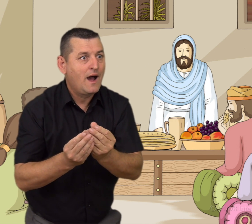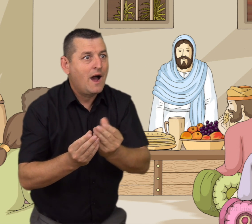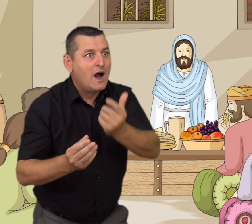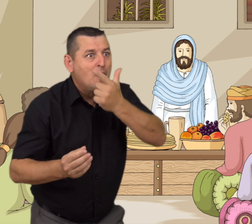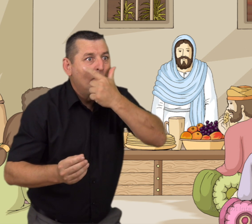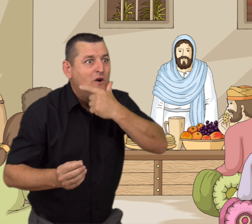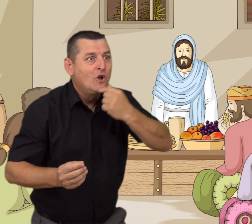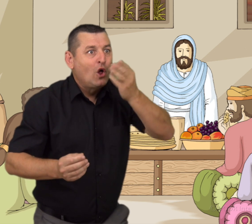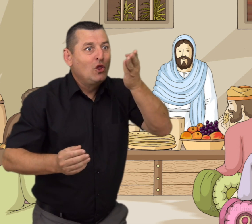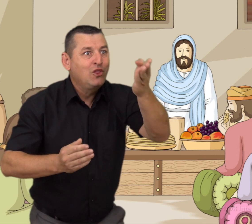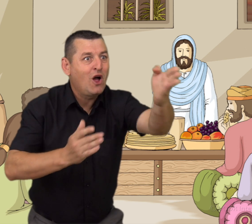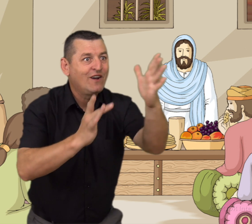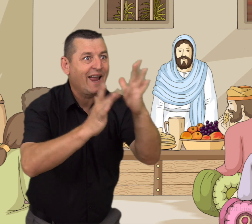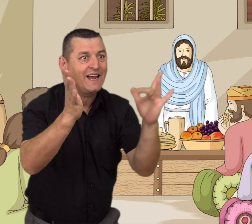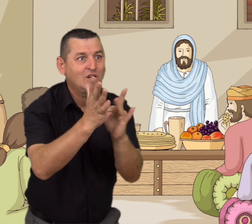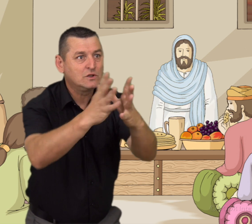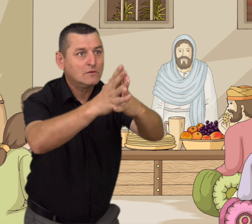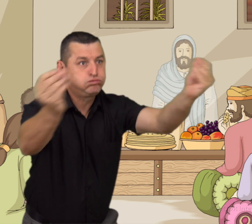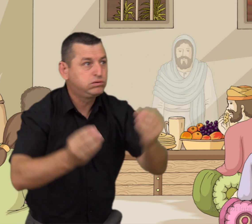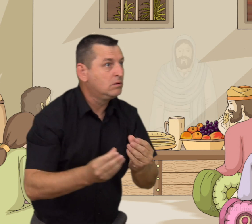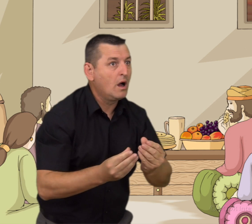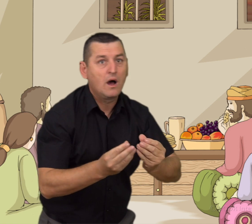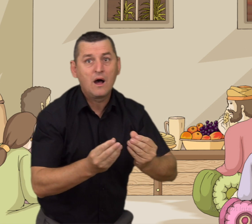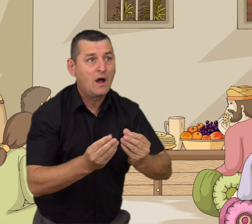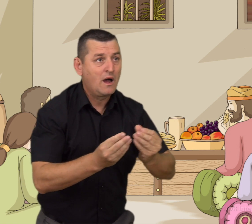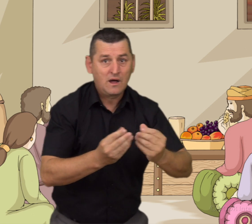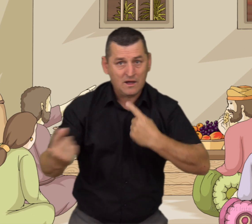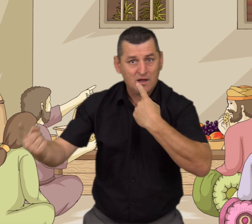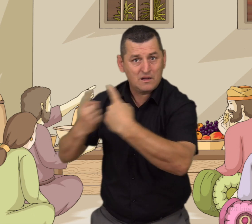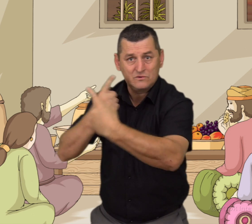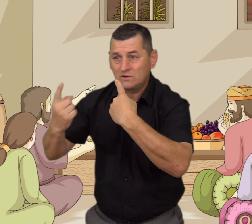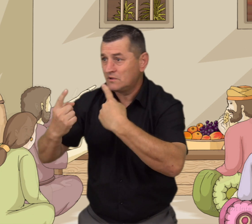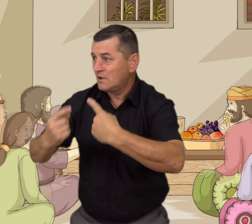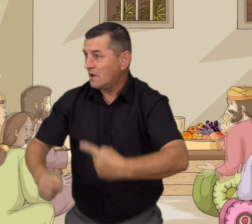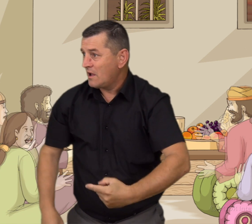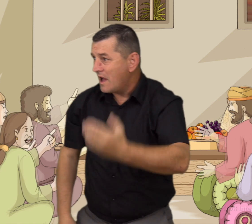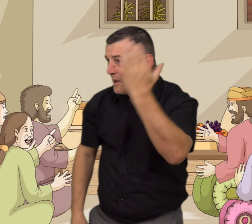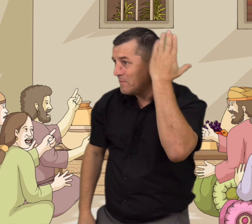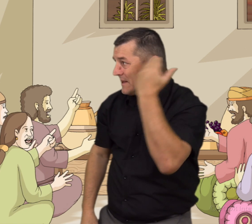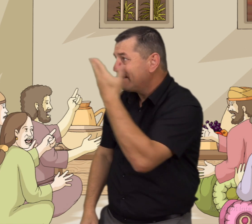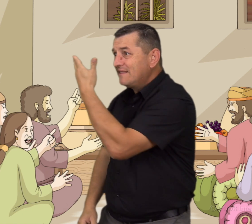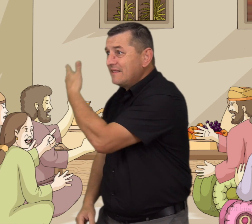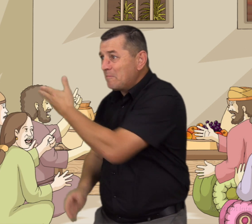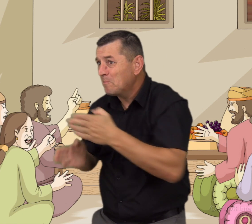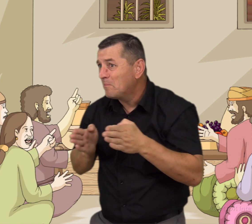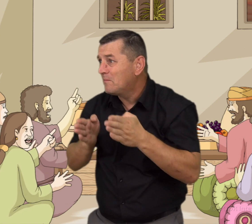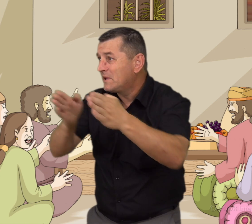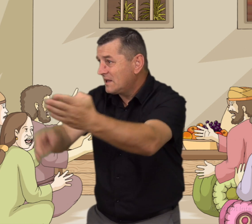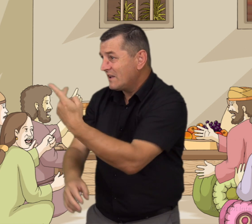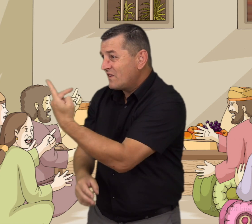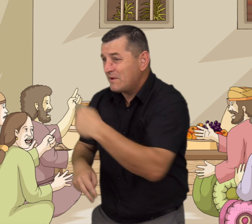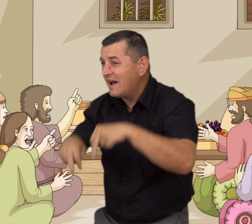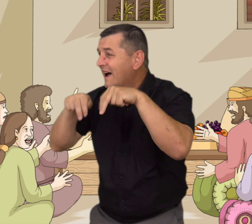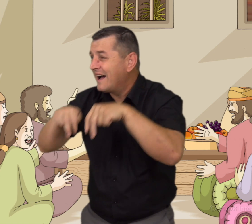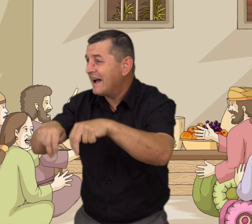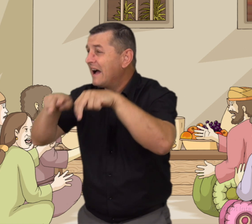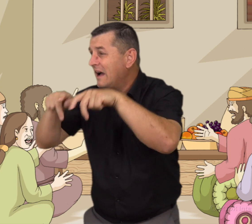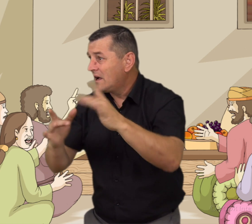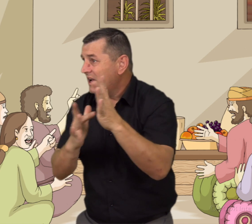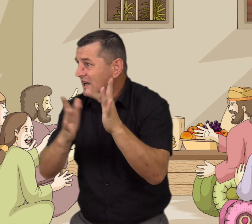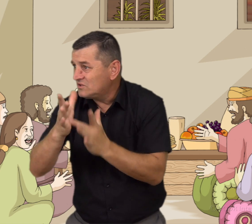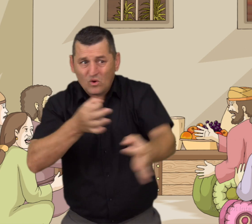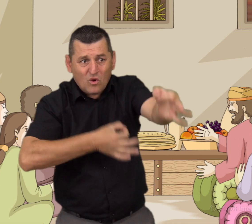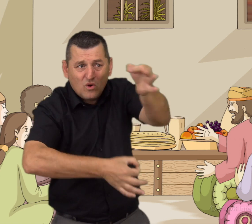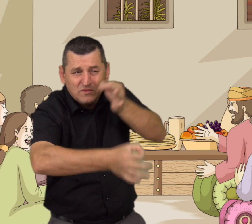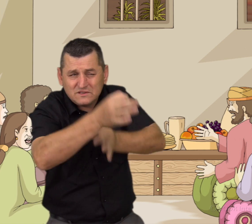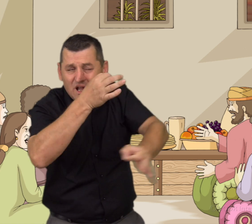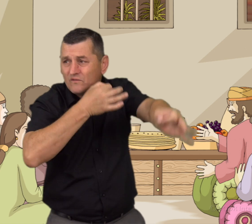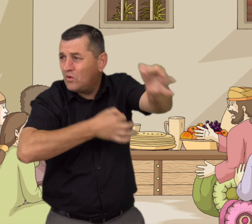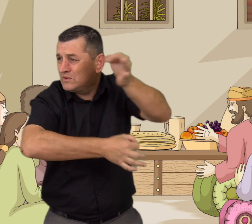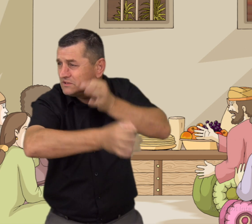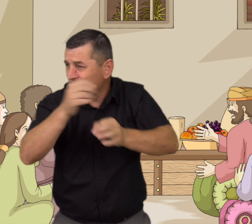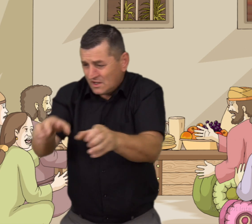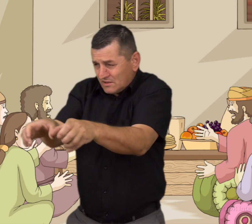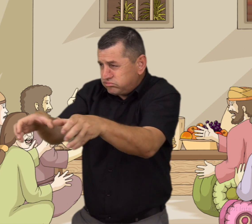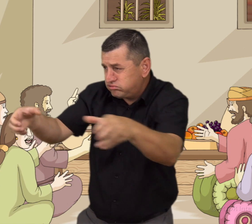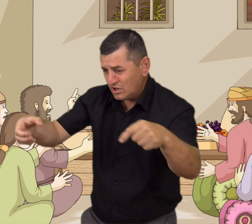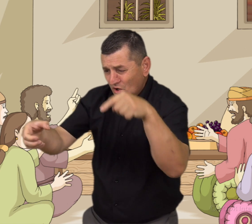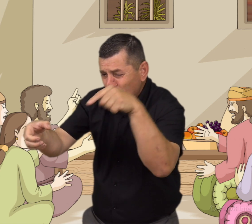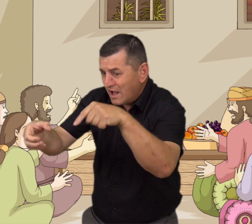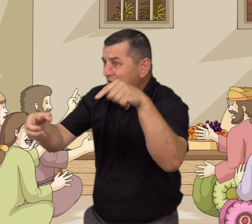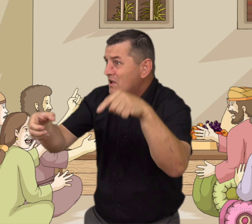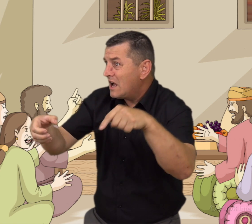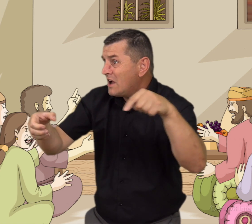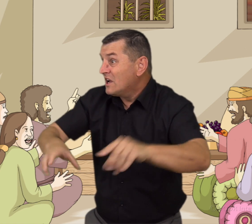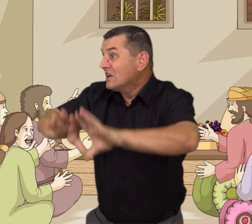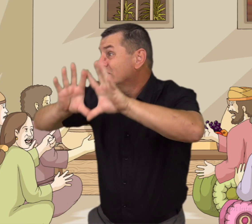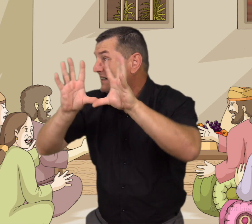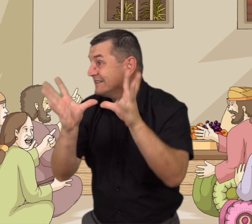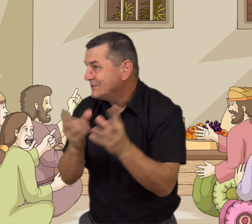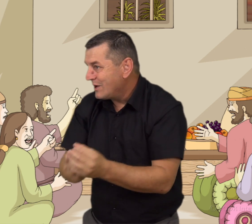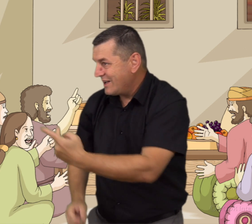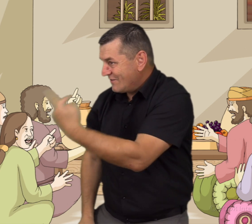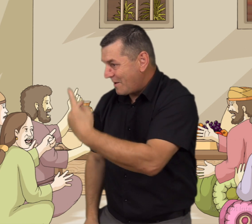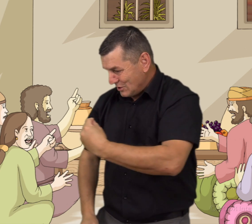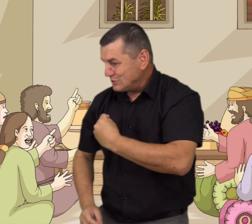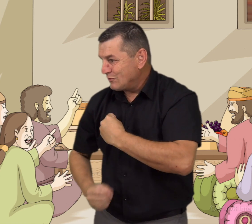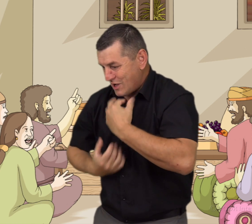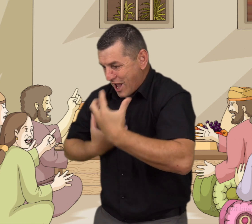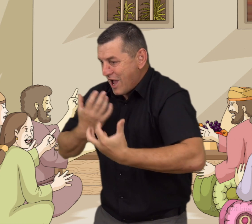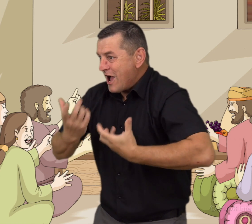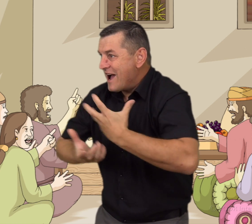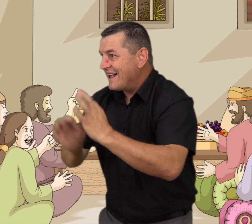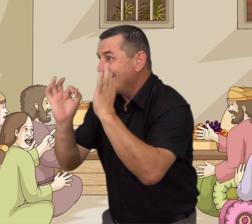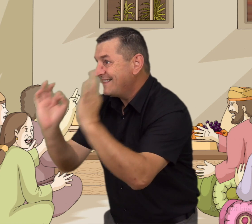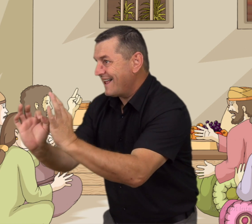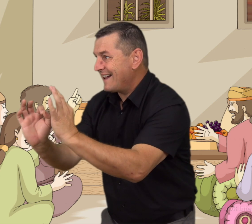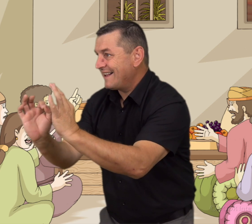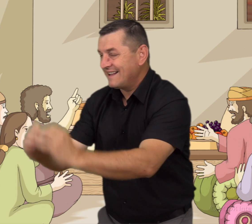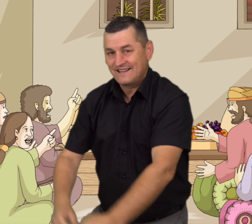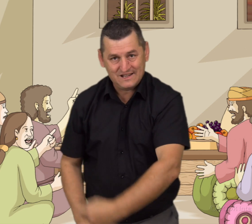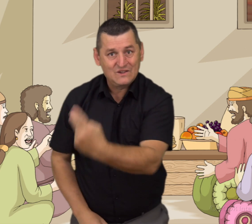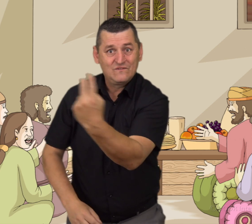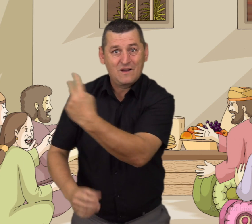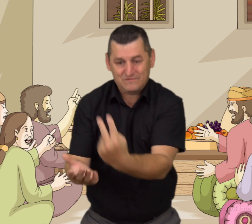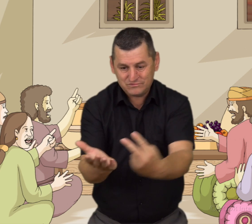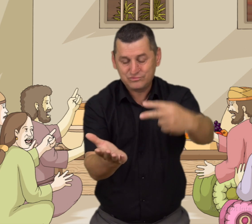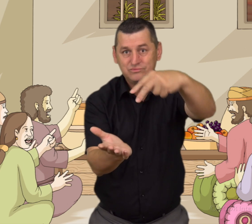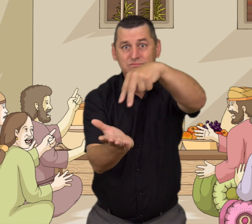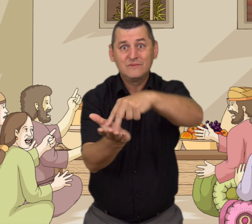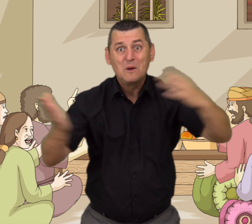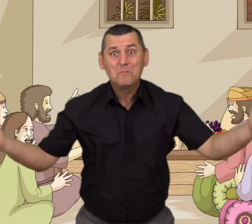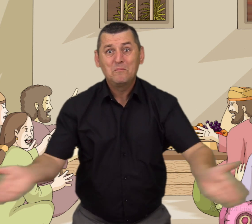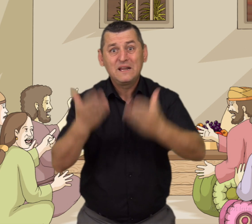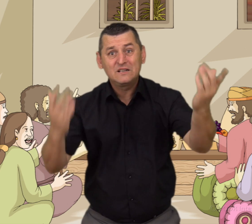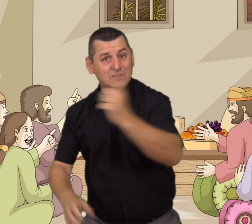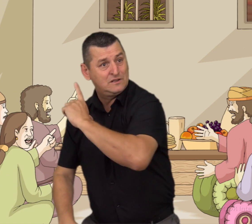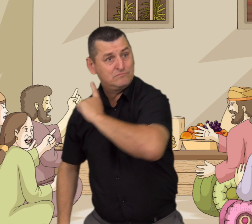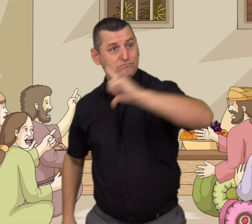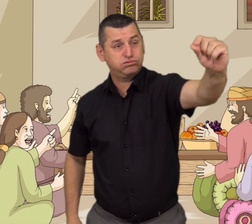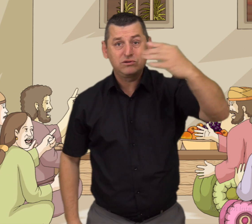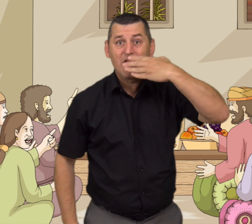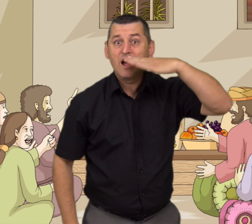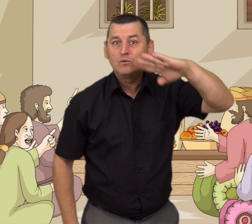They asked each other, “Were not our hearts burning within us as He spoke with us on the road and opened the Scriptures to us?”